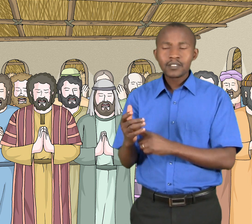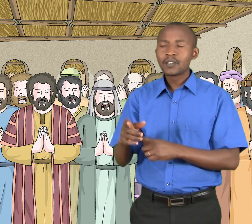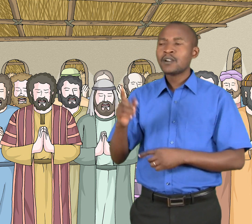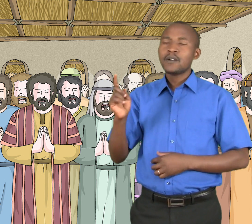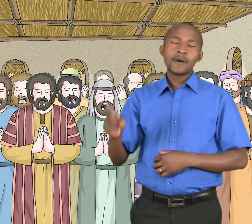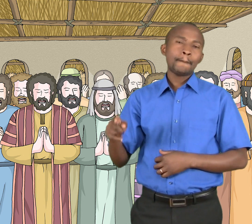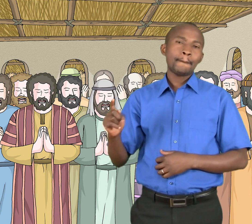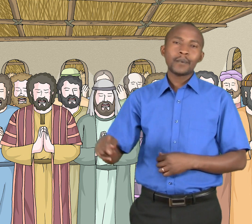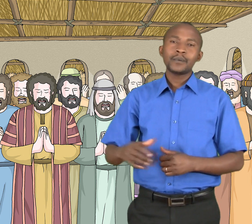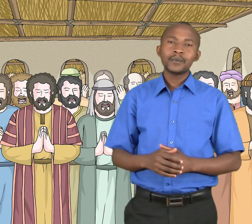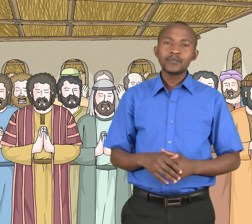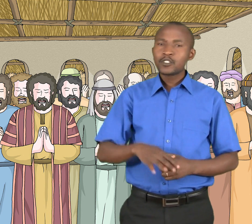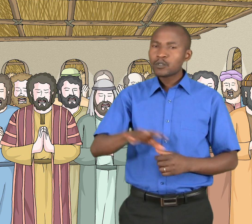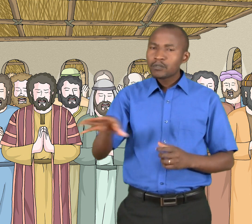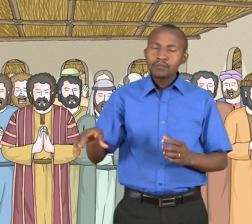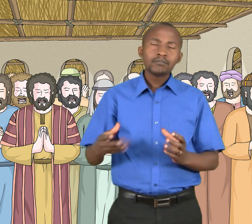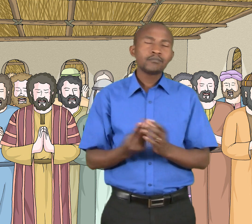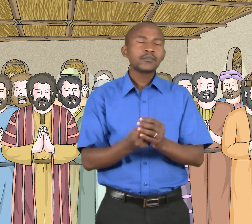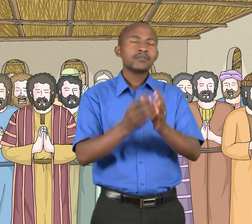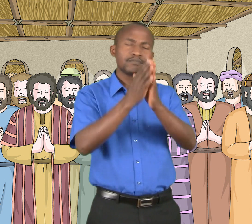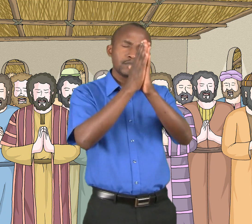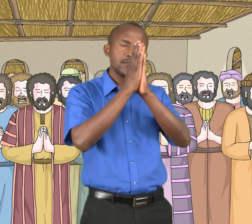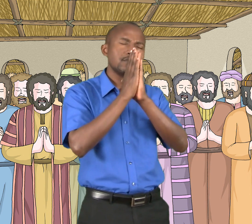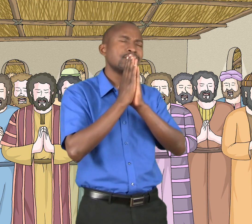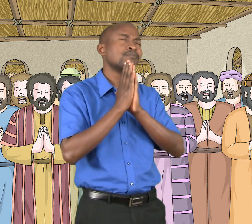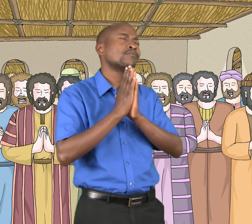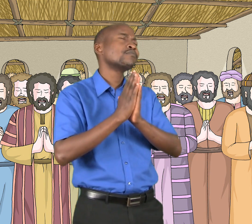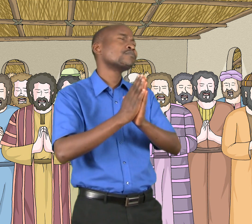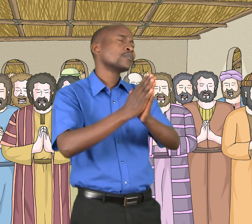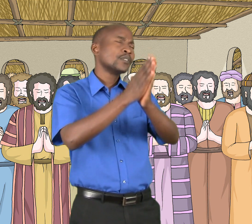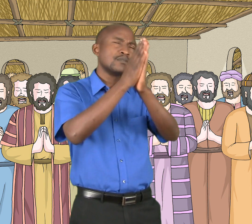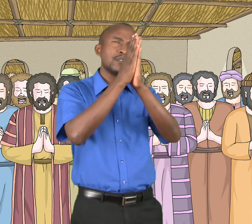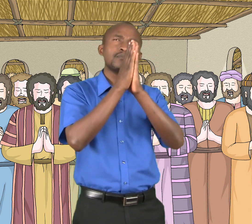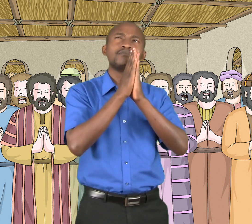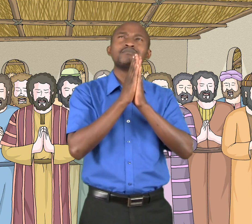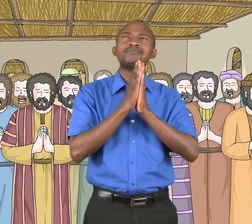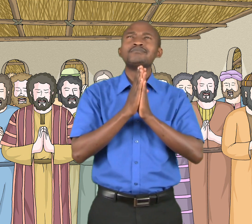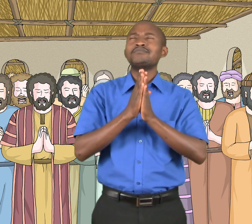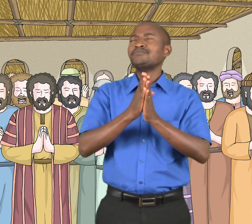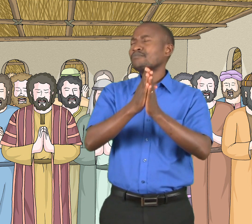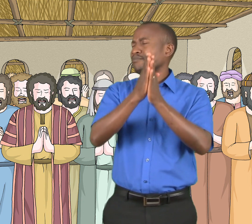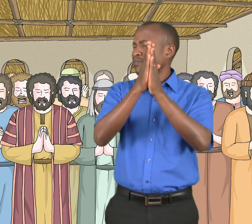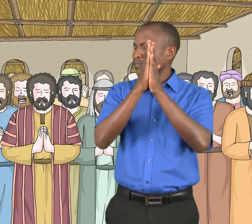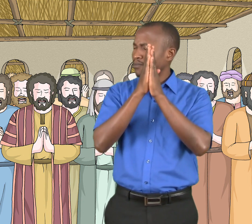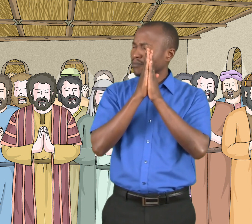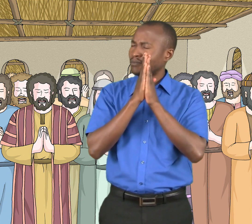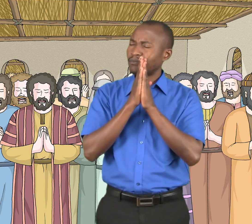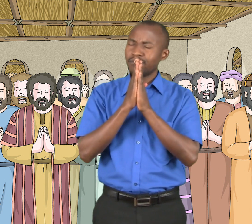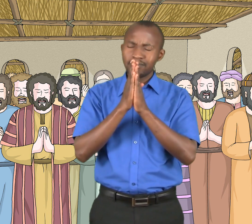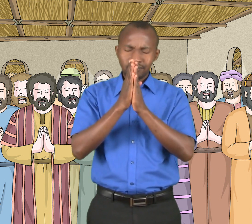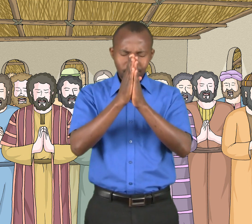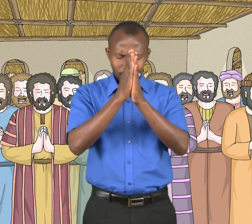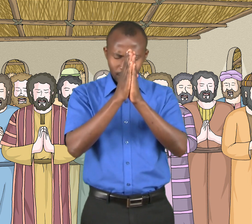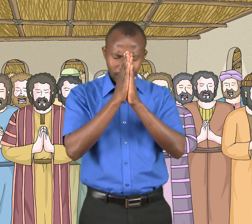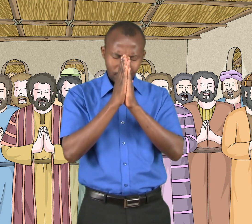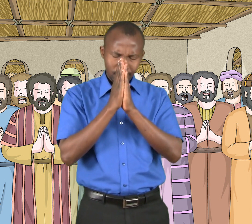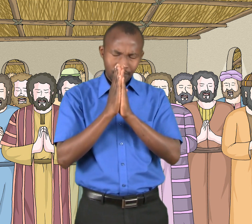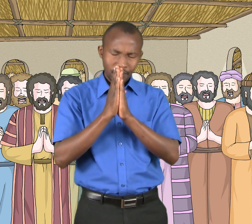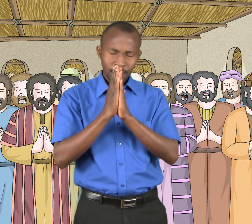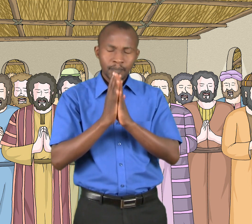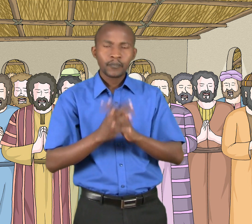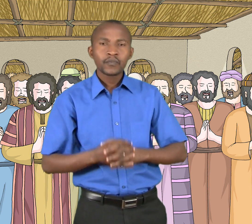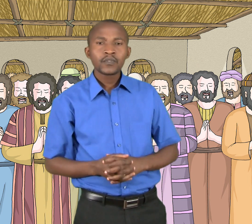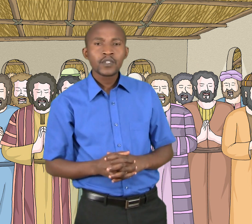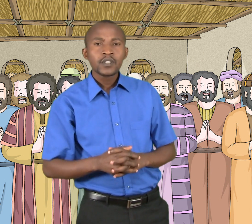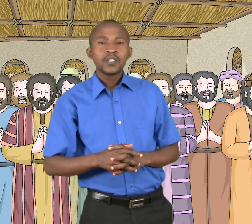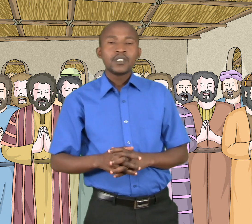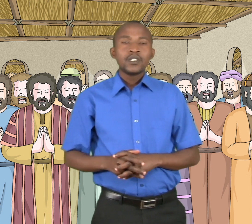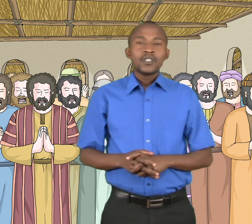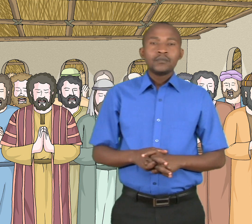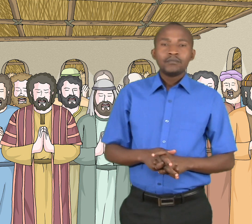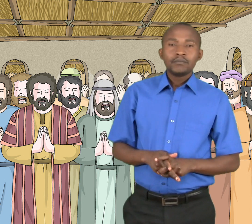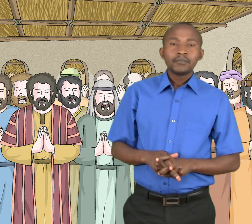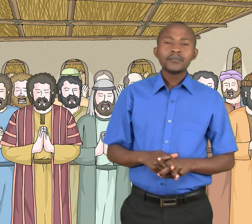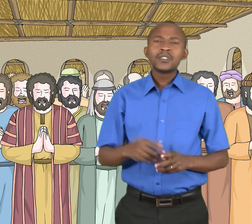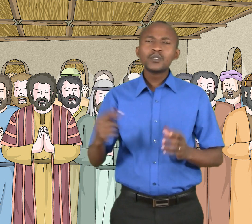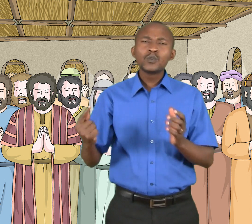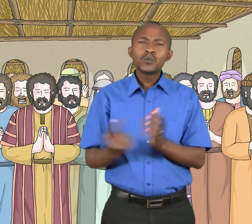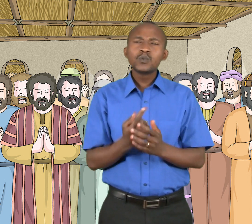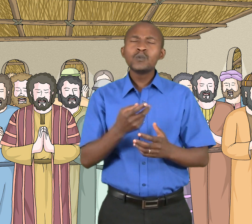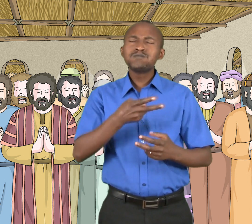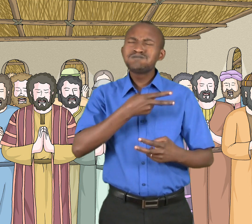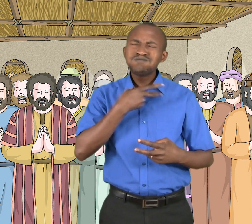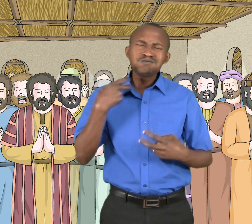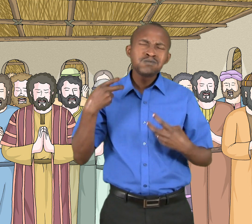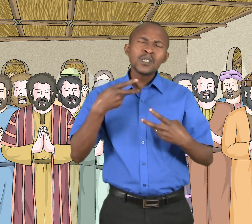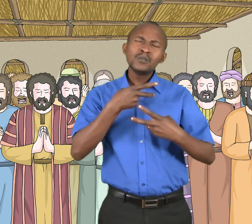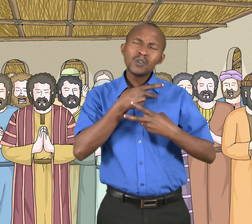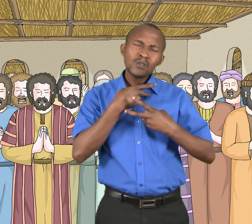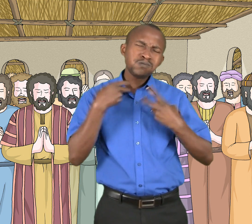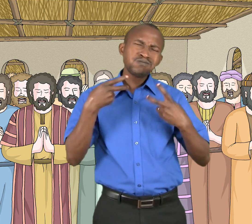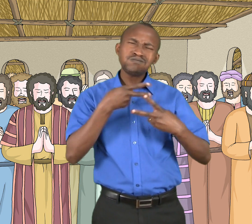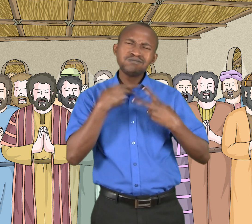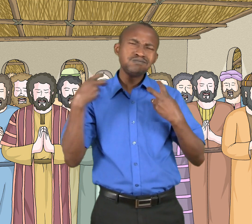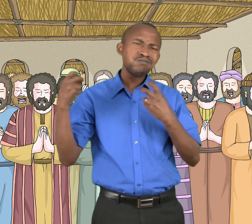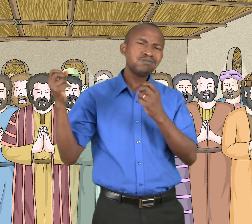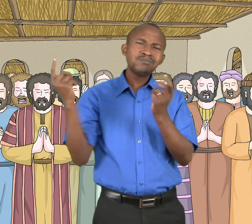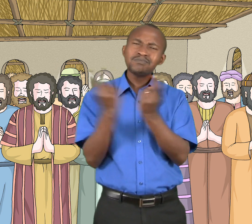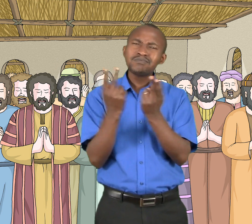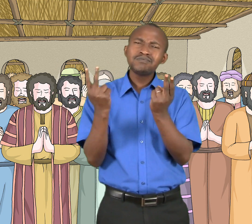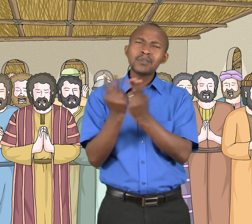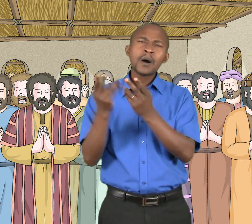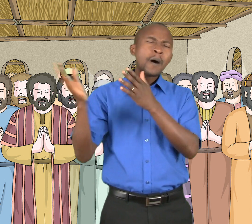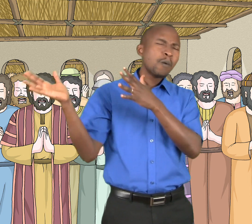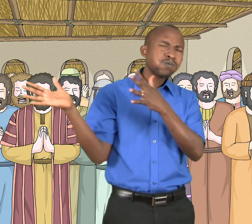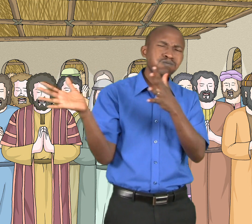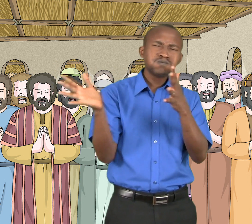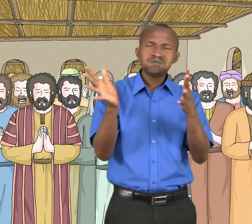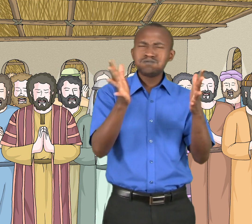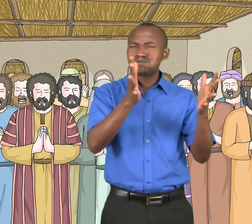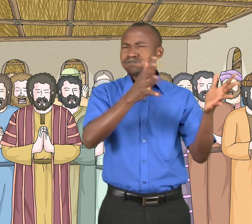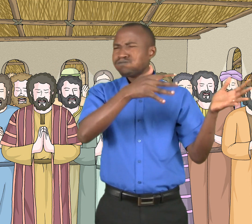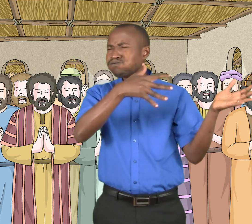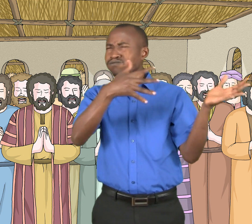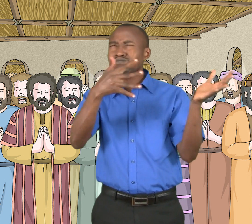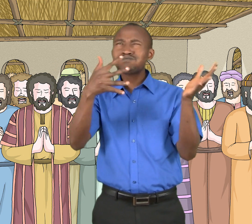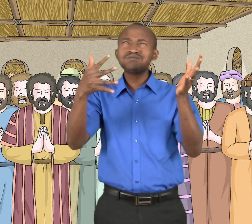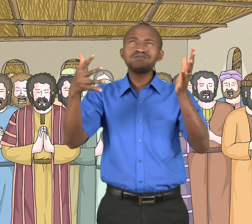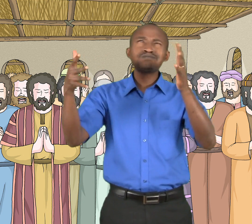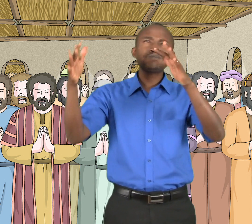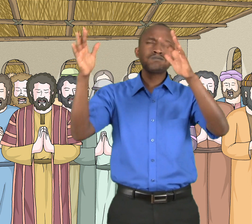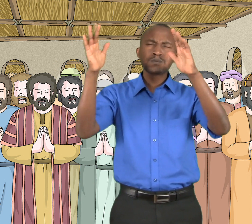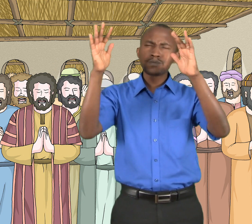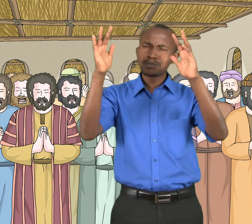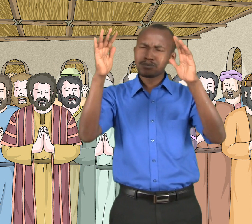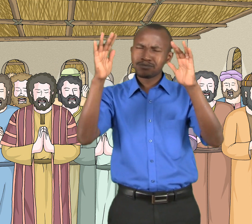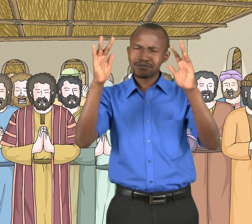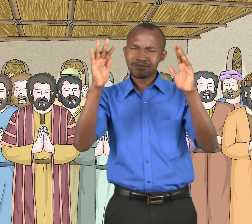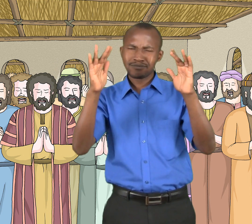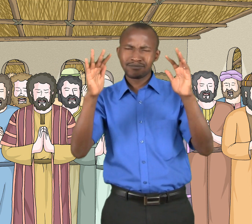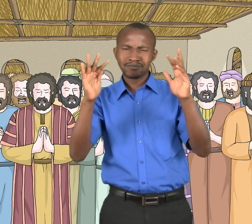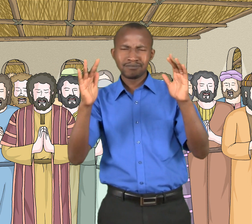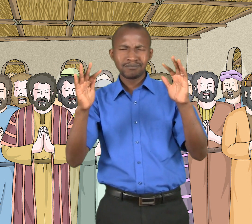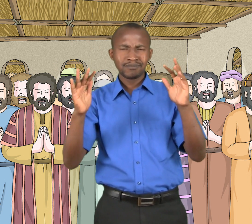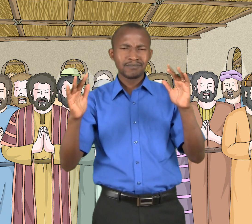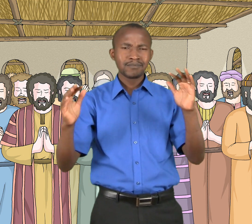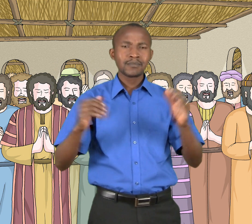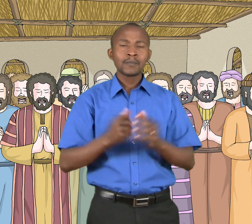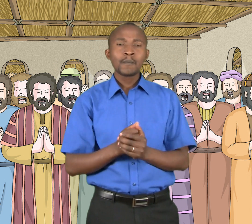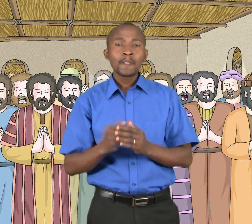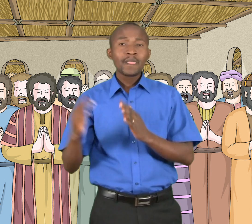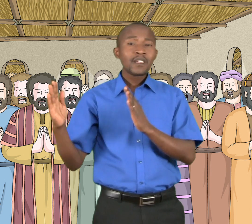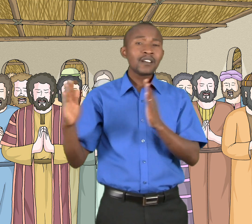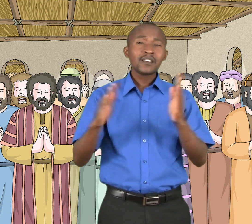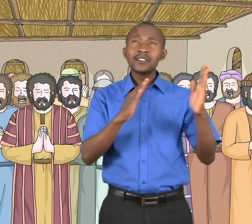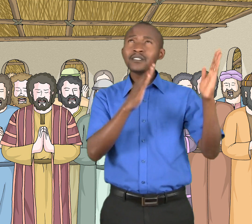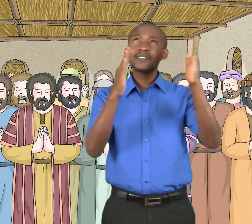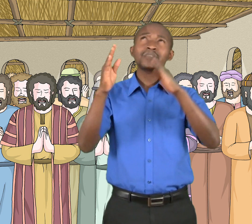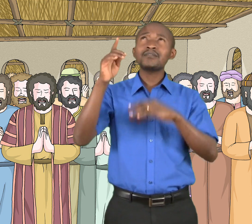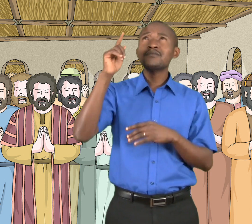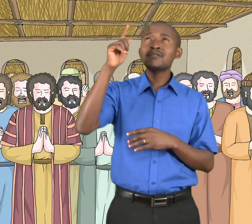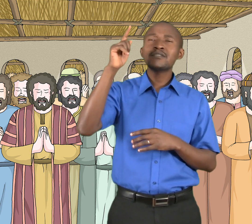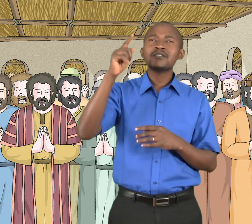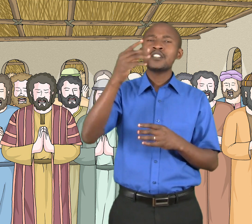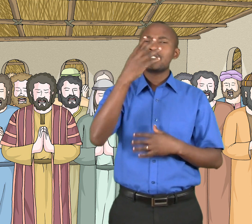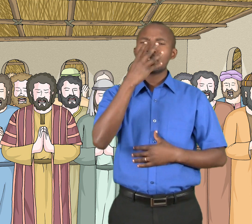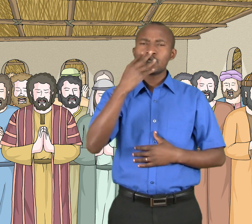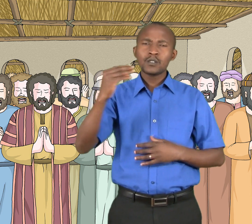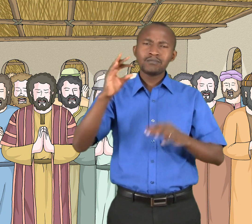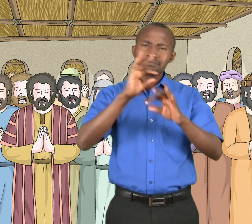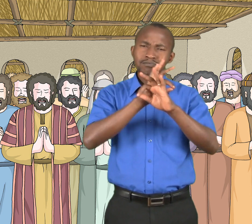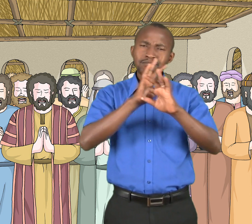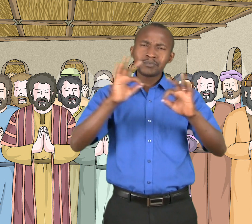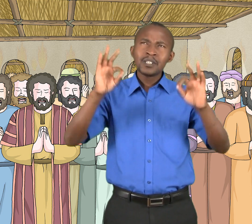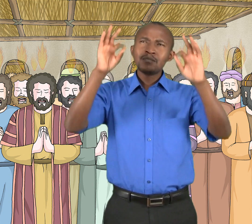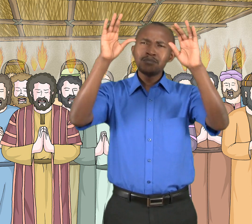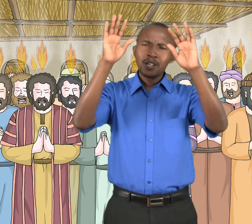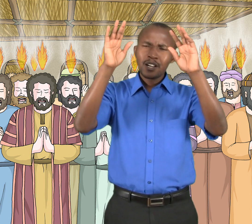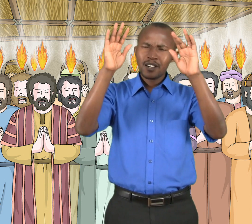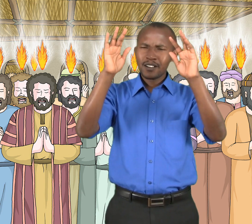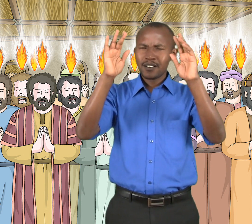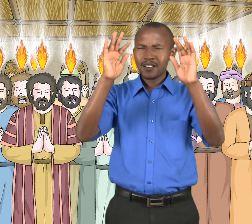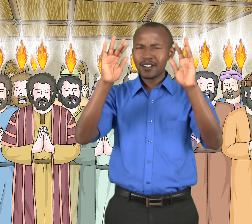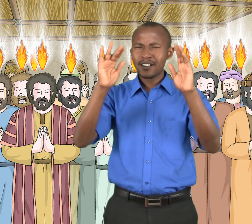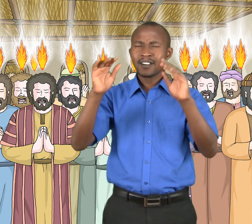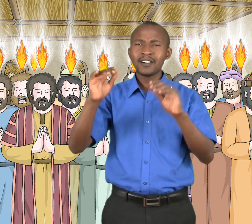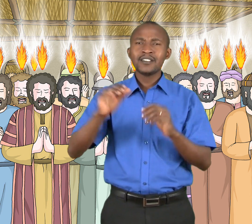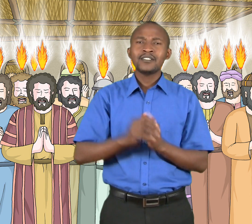Suddenly a sound like a mighty rushing wind came from heaven and filled the whole house where they were sitting.